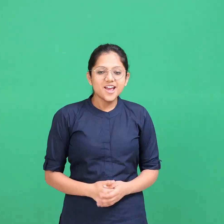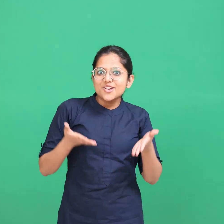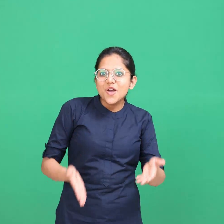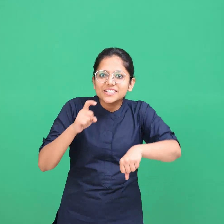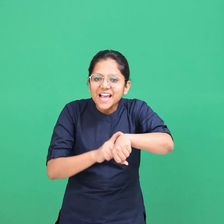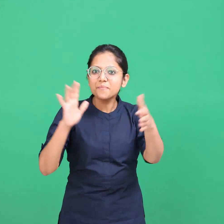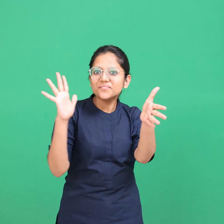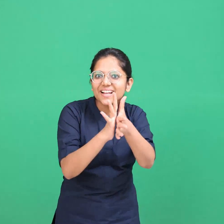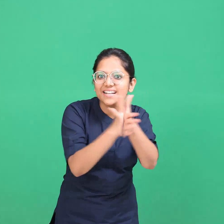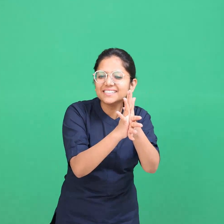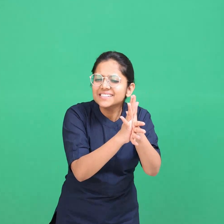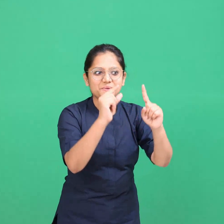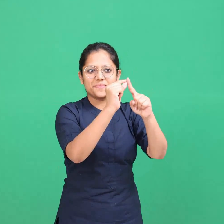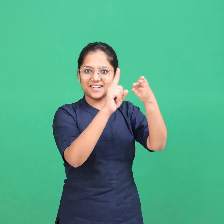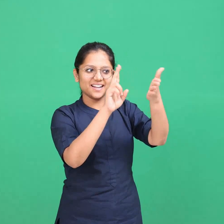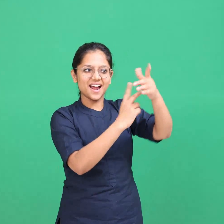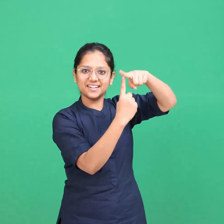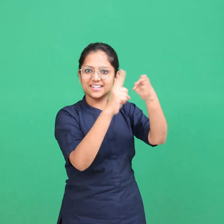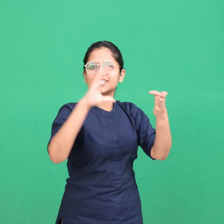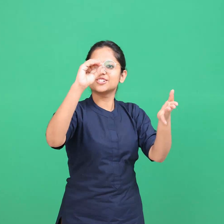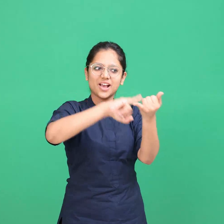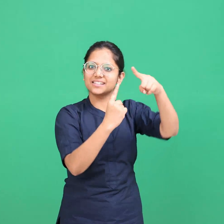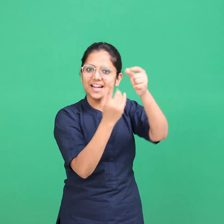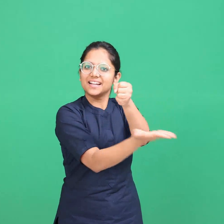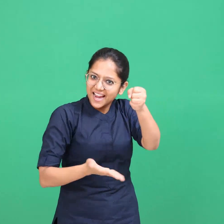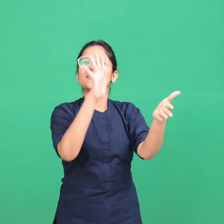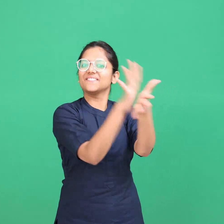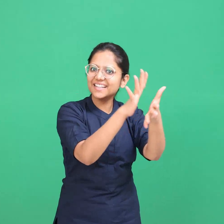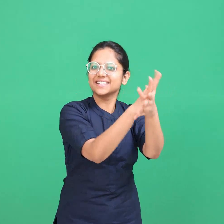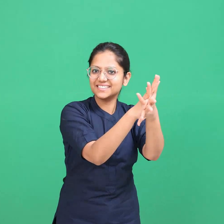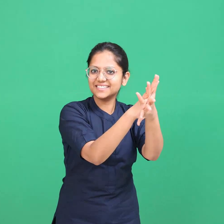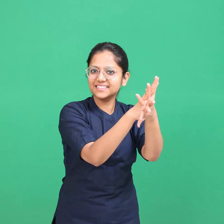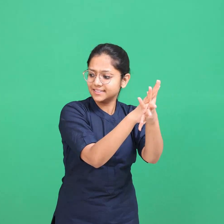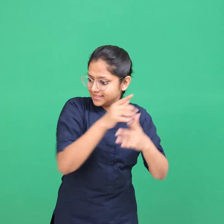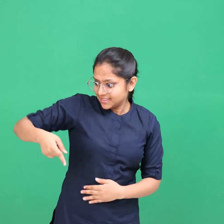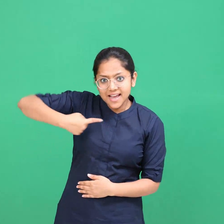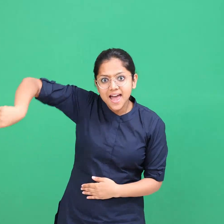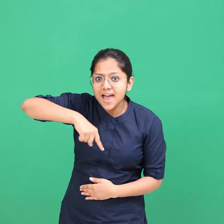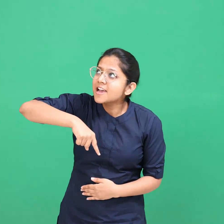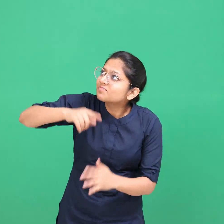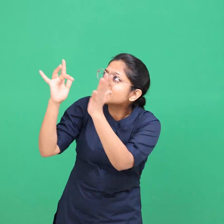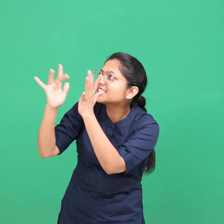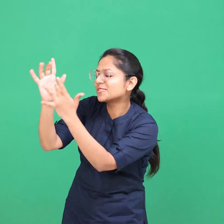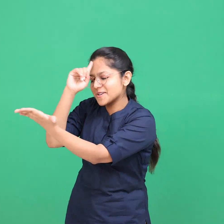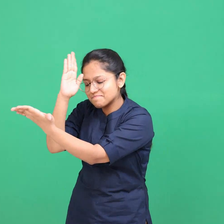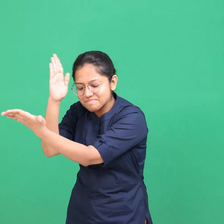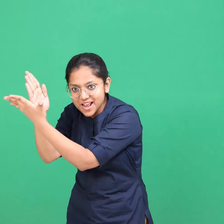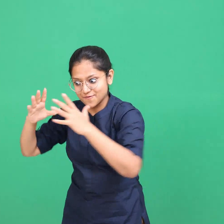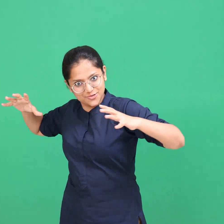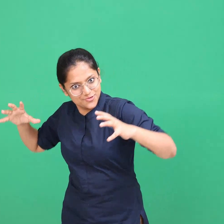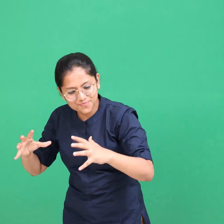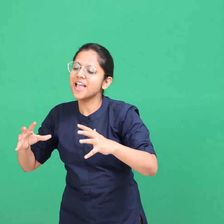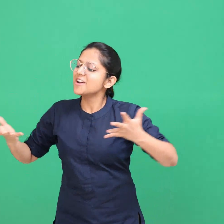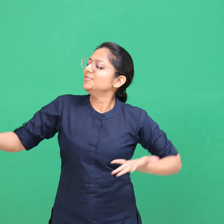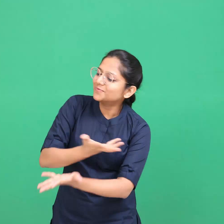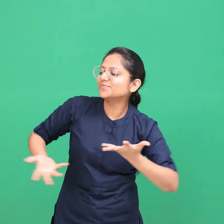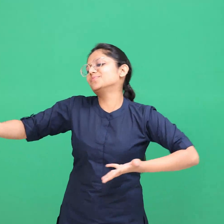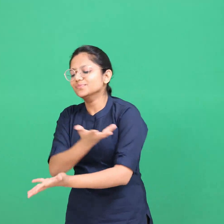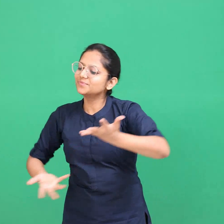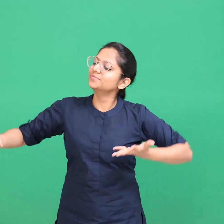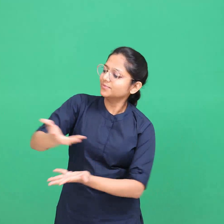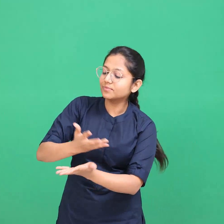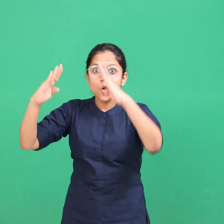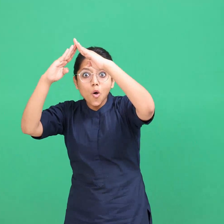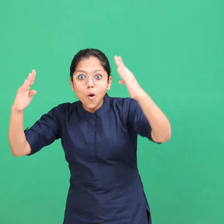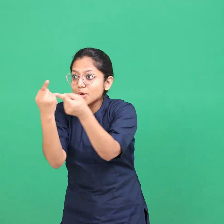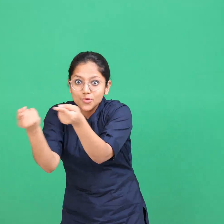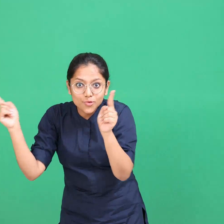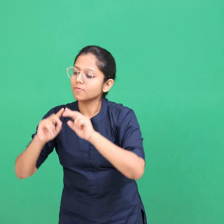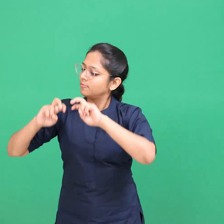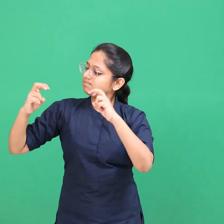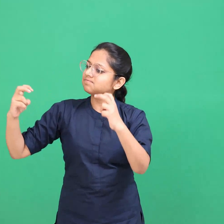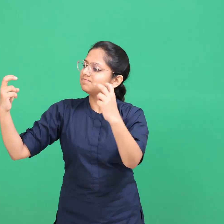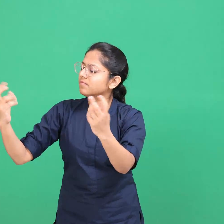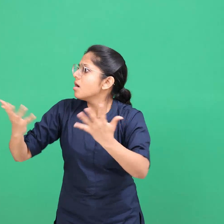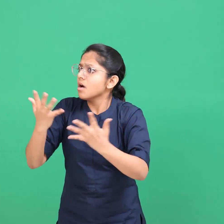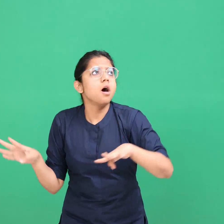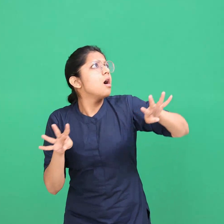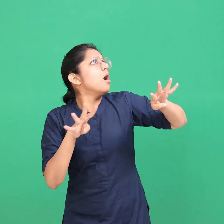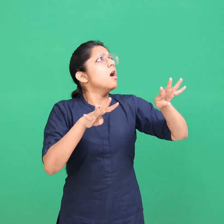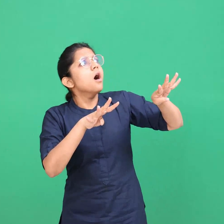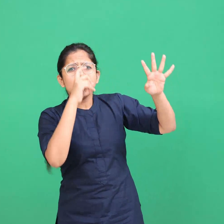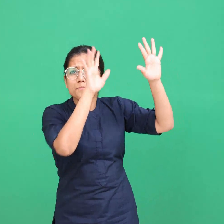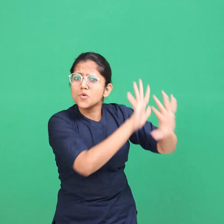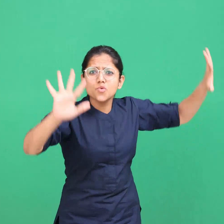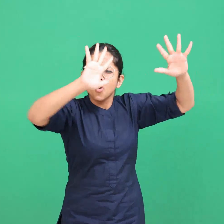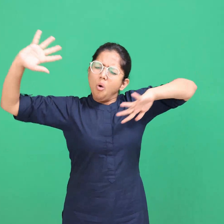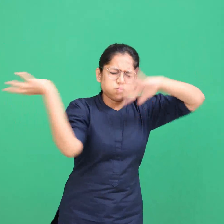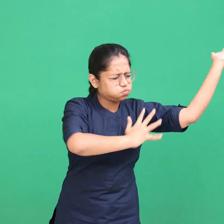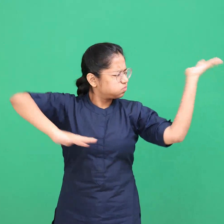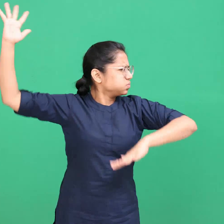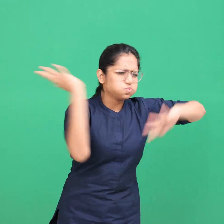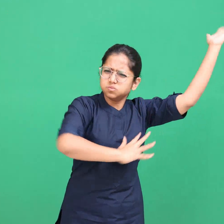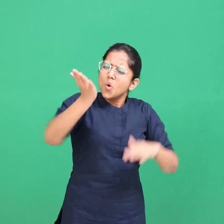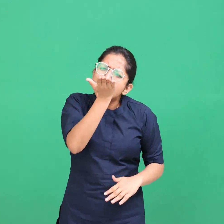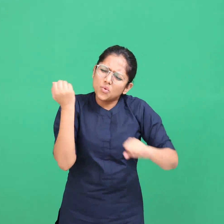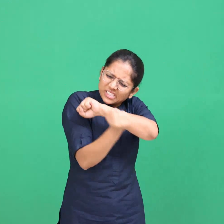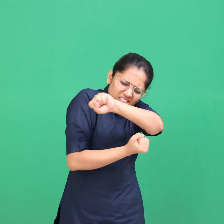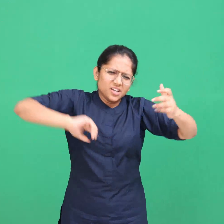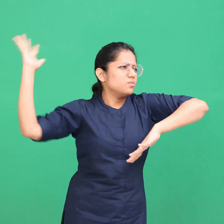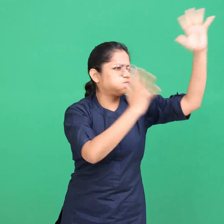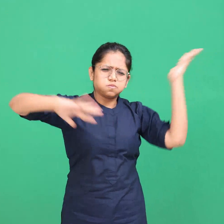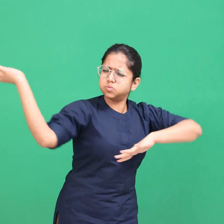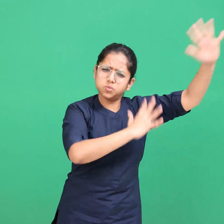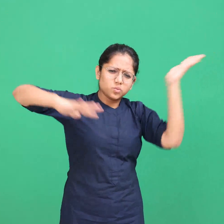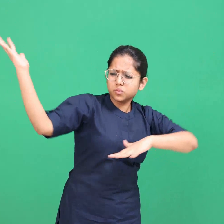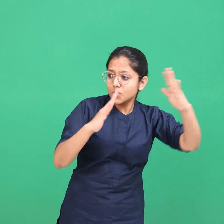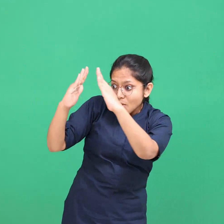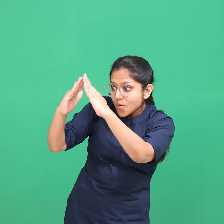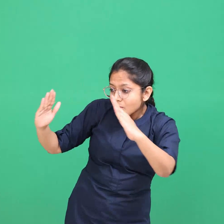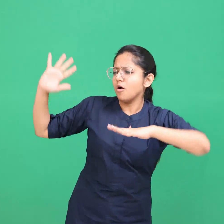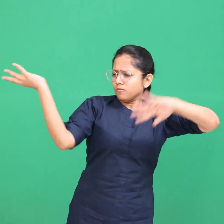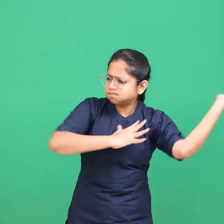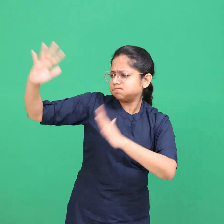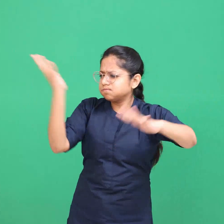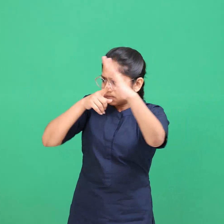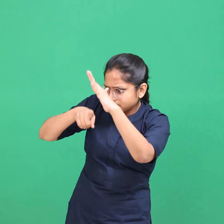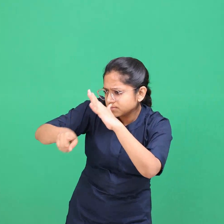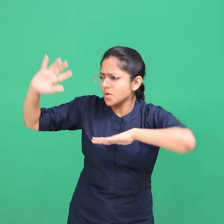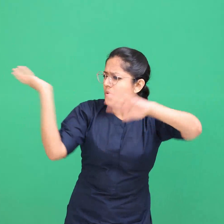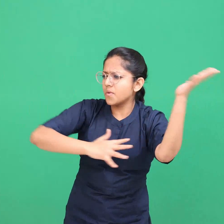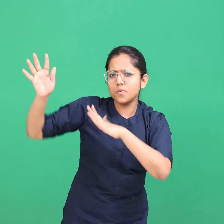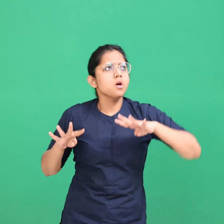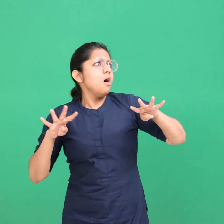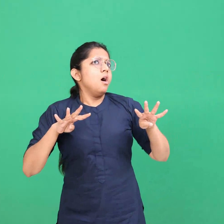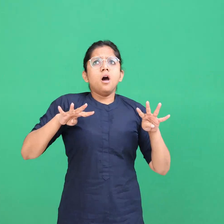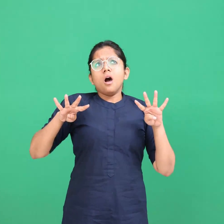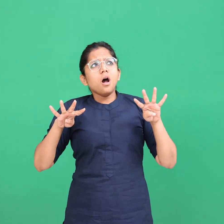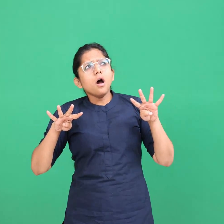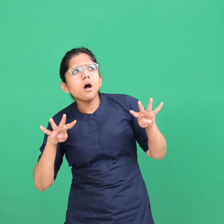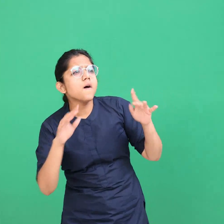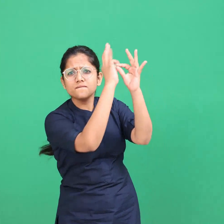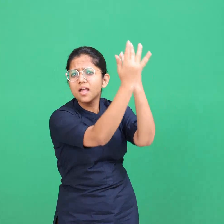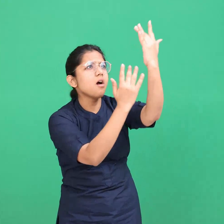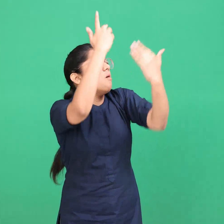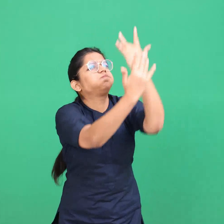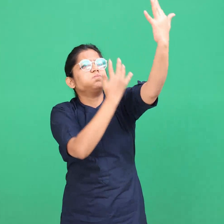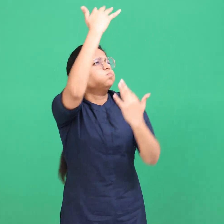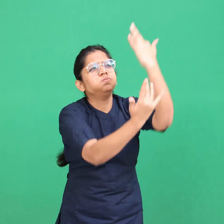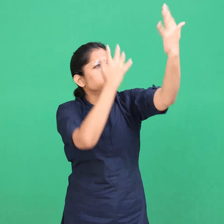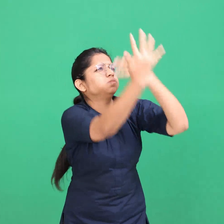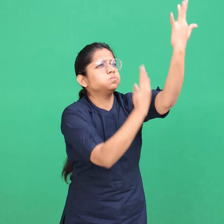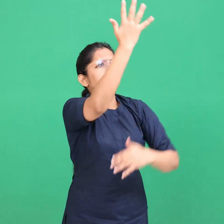When the day of Pentecost came, they were all together in one place. Suddenly a sound like a mighty rushing wind came from heaven and filled the whole house where they were sitting.